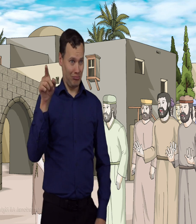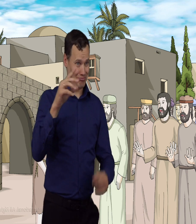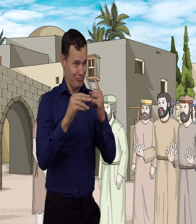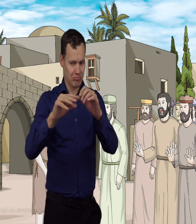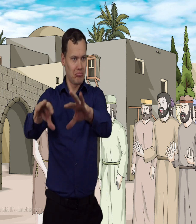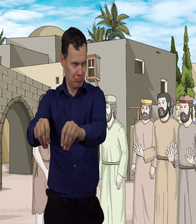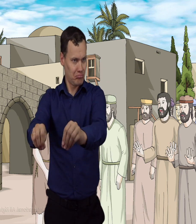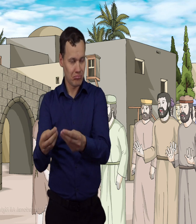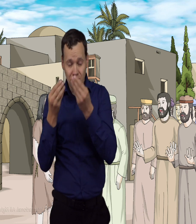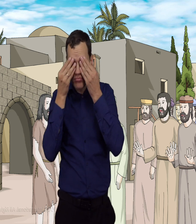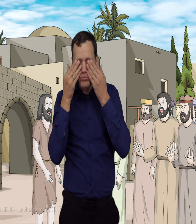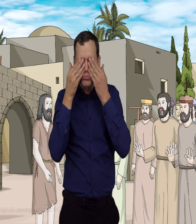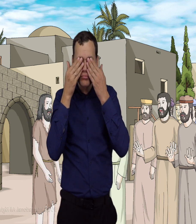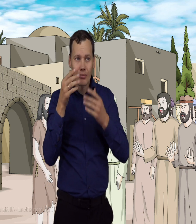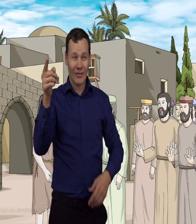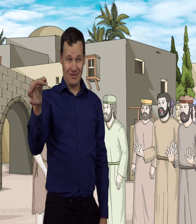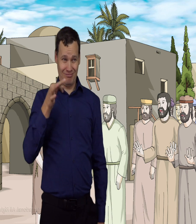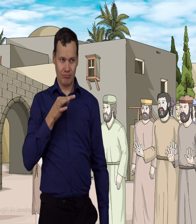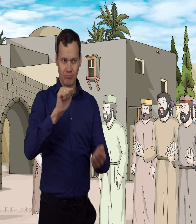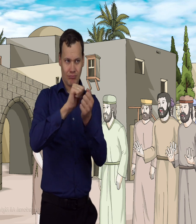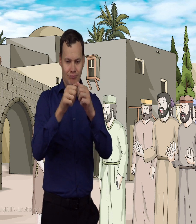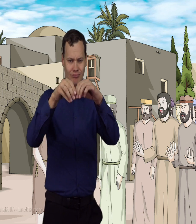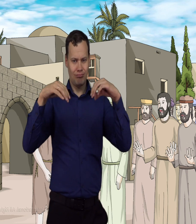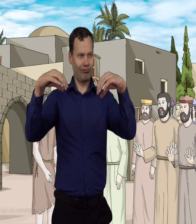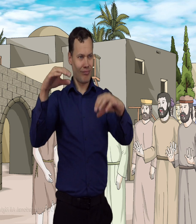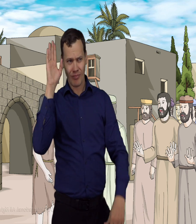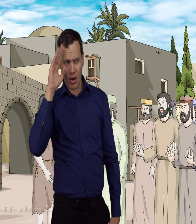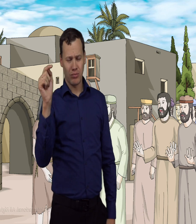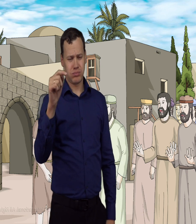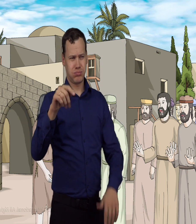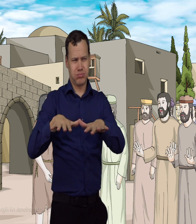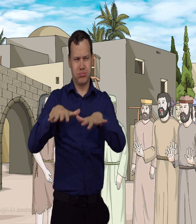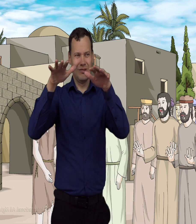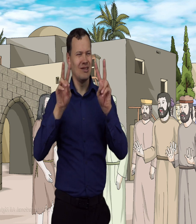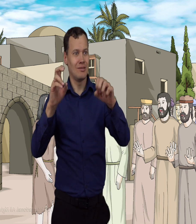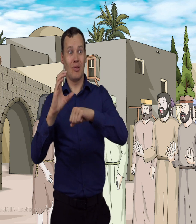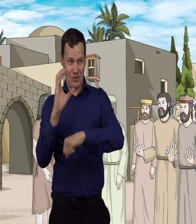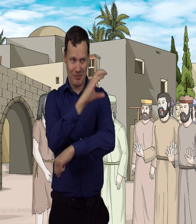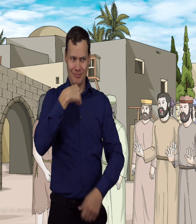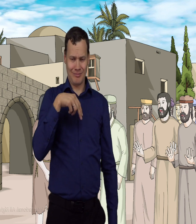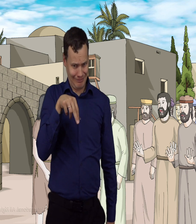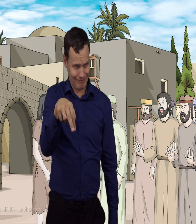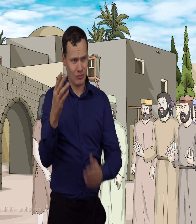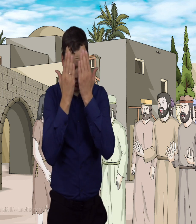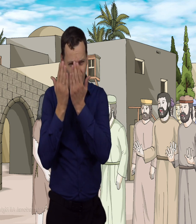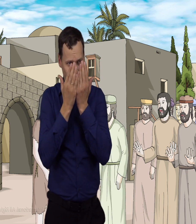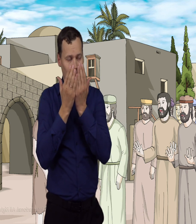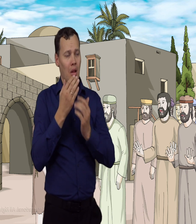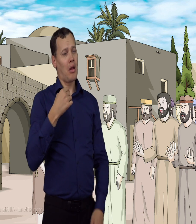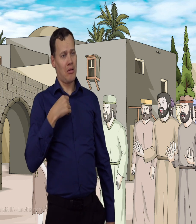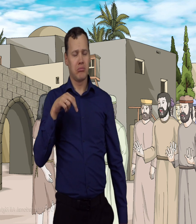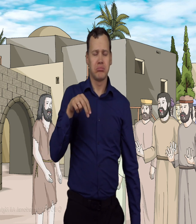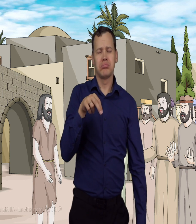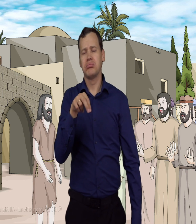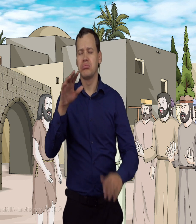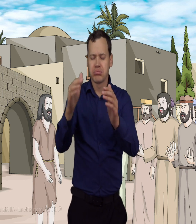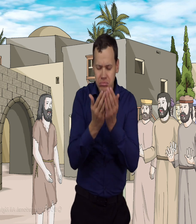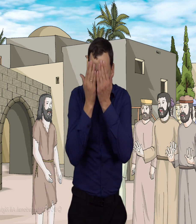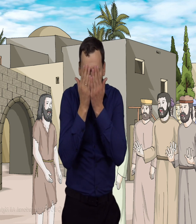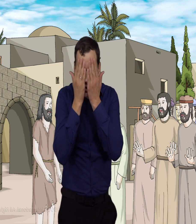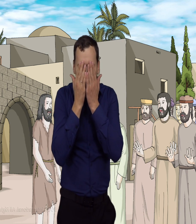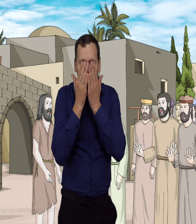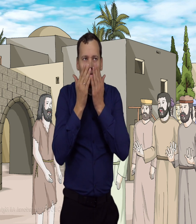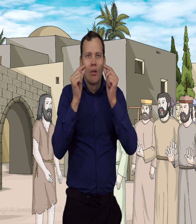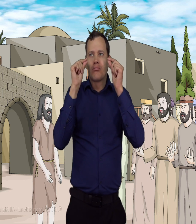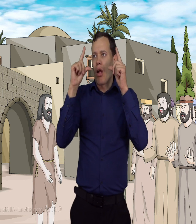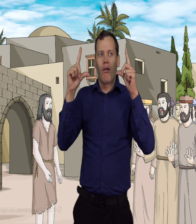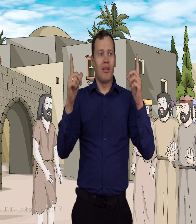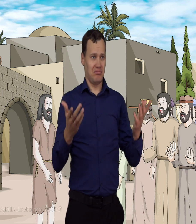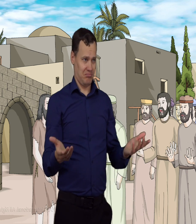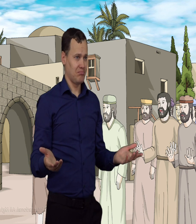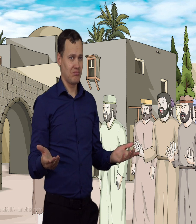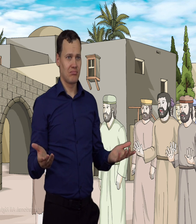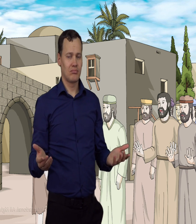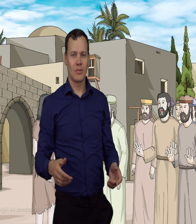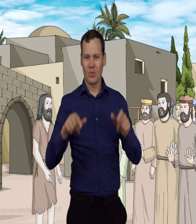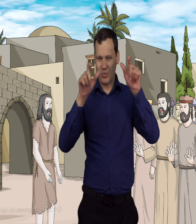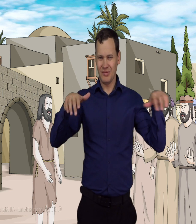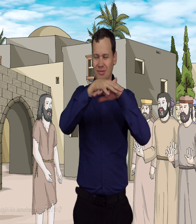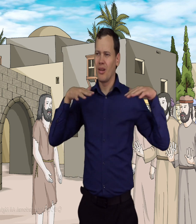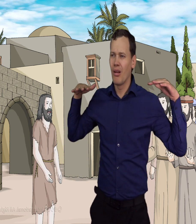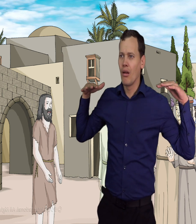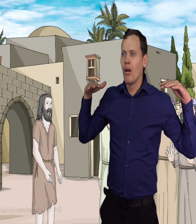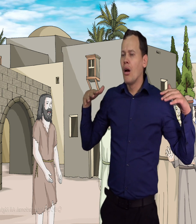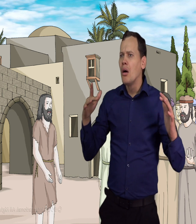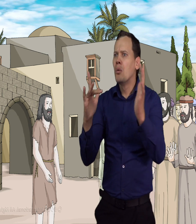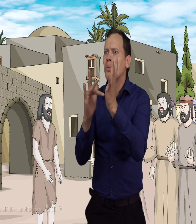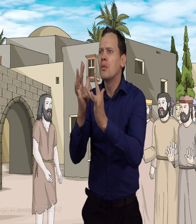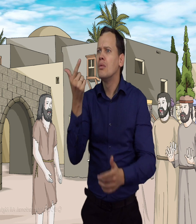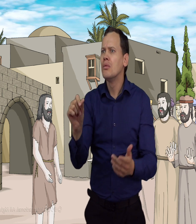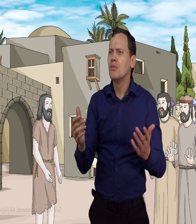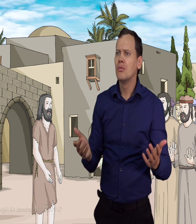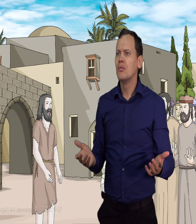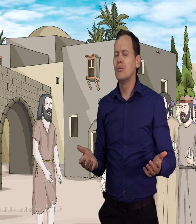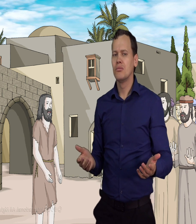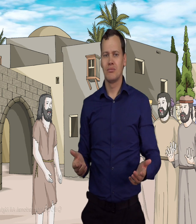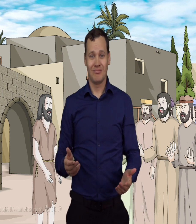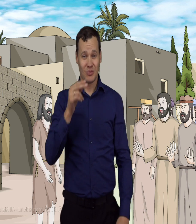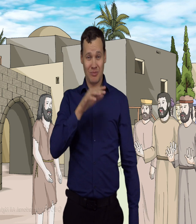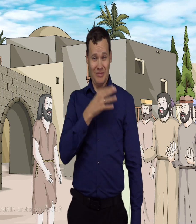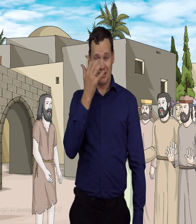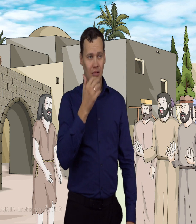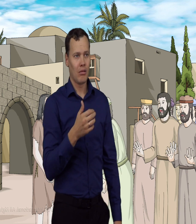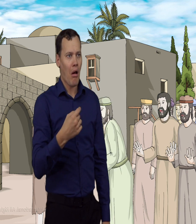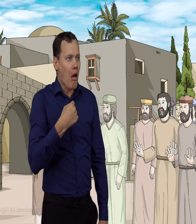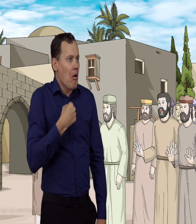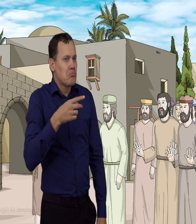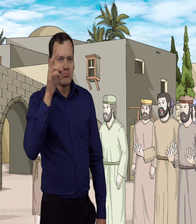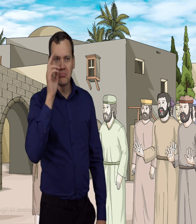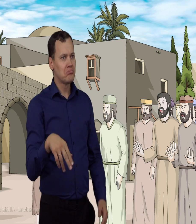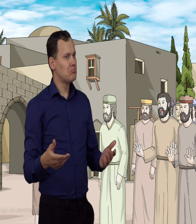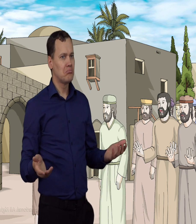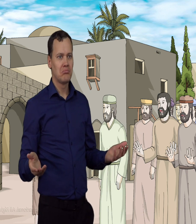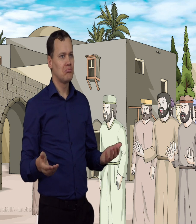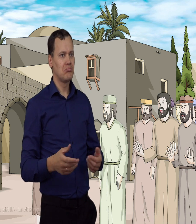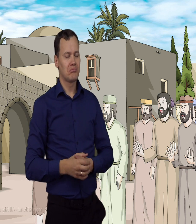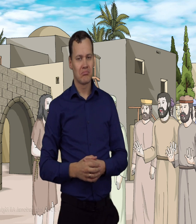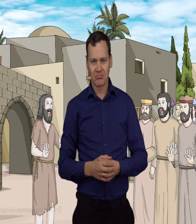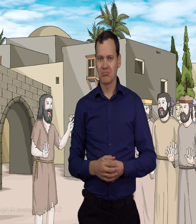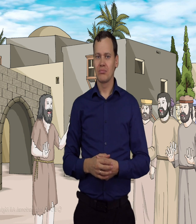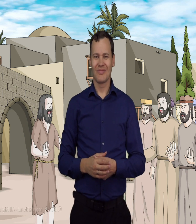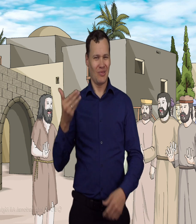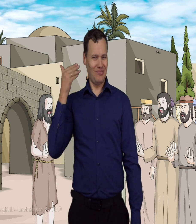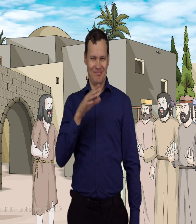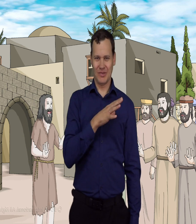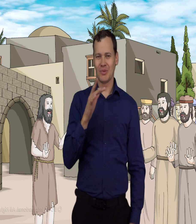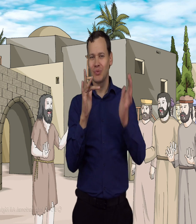He answered, “The man they call Jesus made some mud and anointed my eyes, and He told me to go to Siloam and wash.